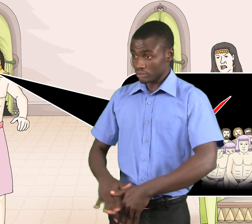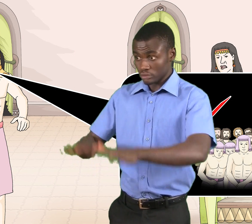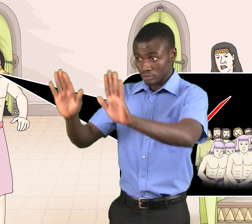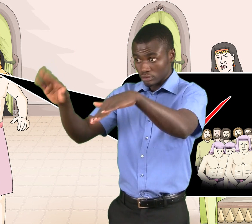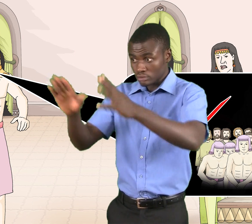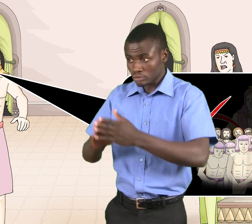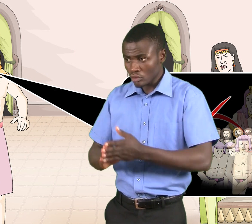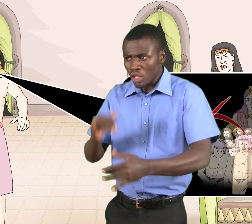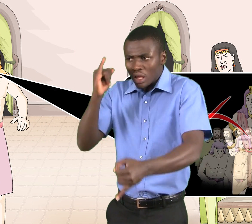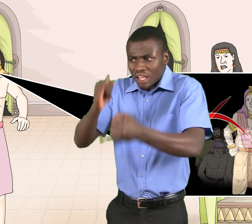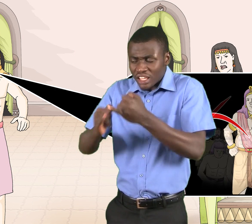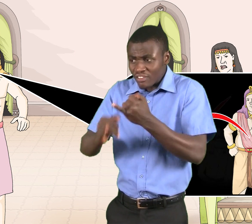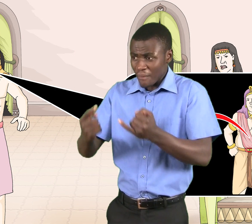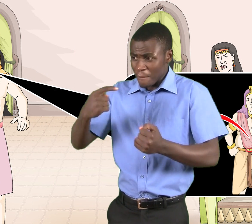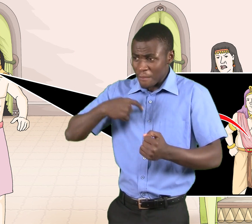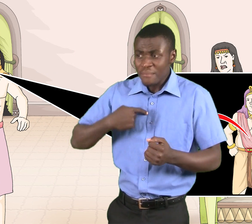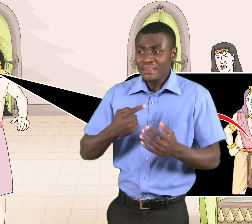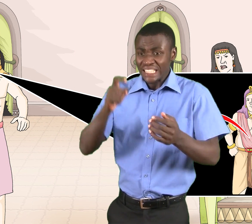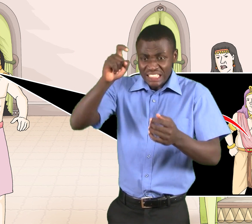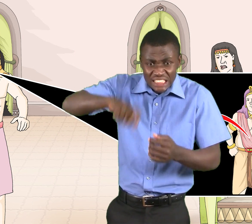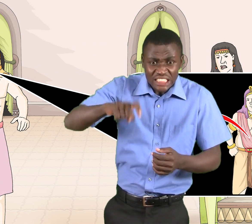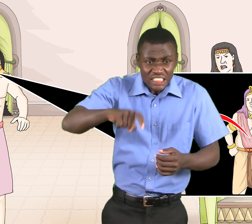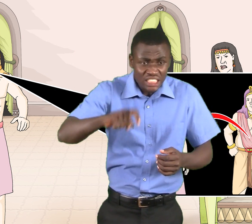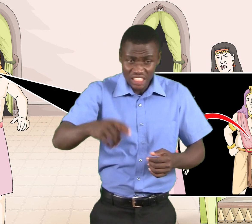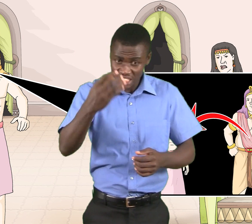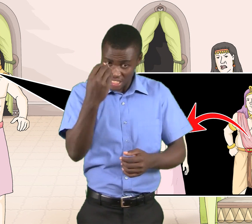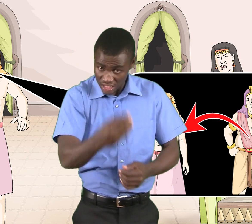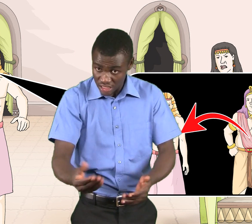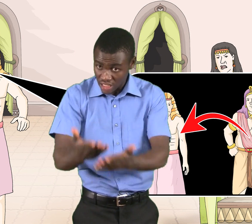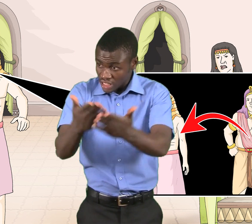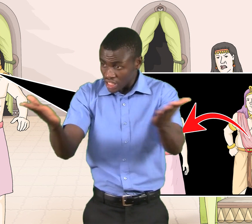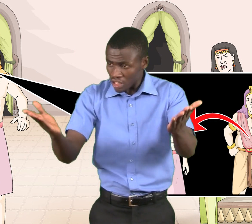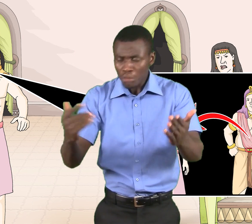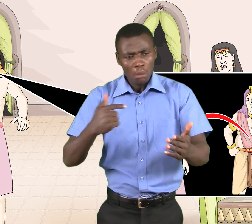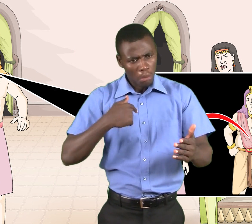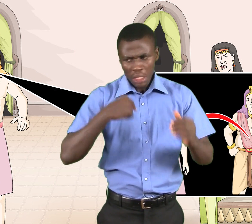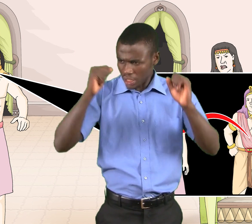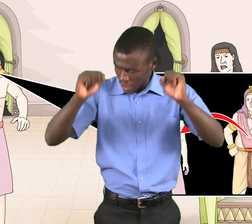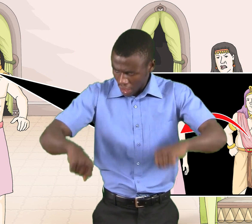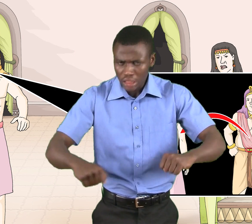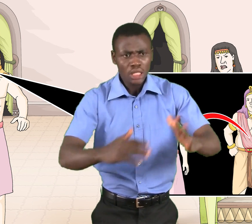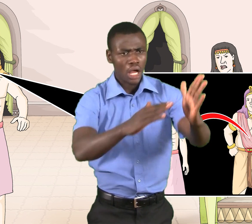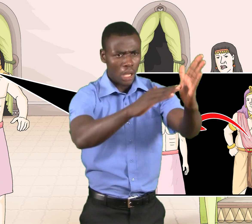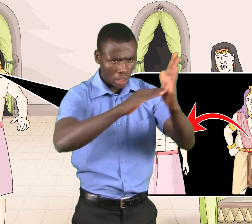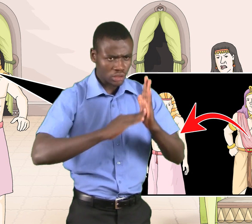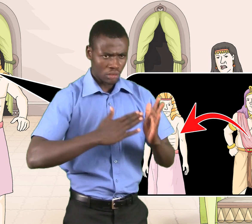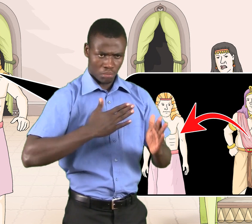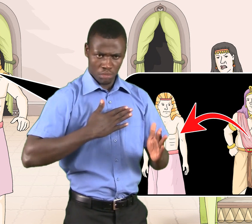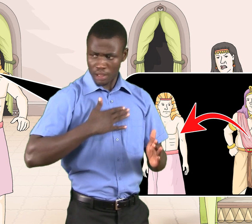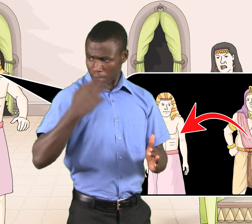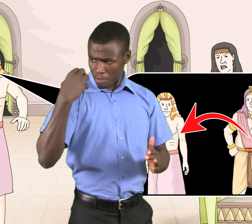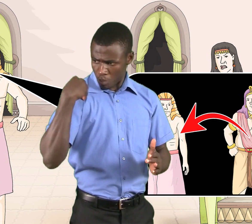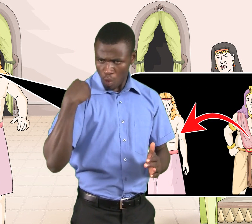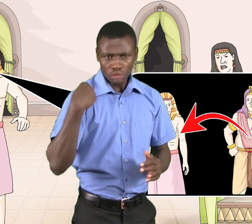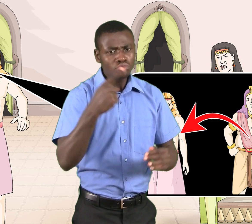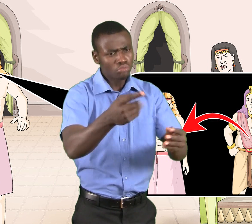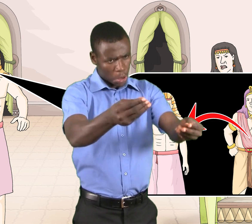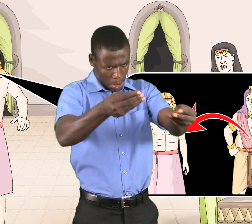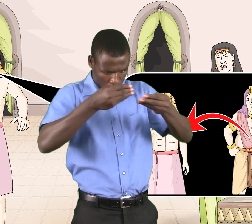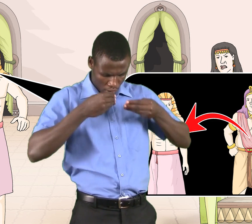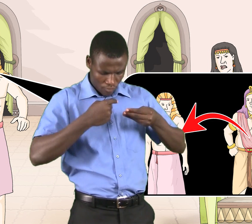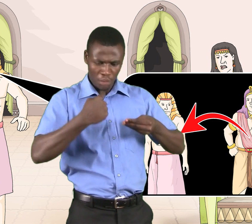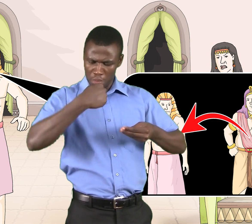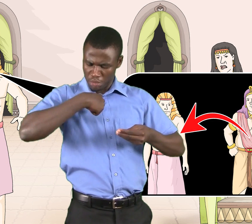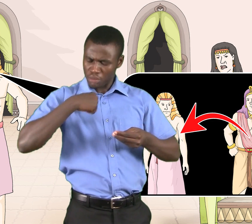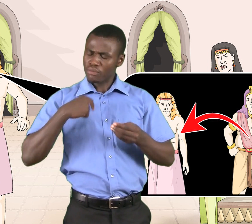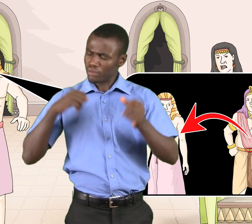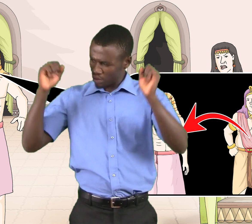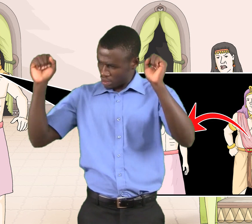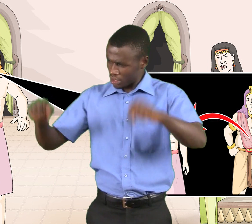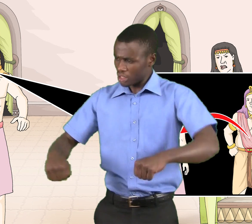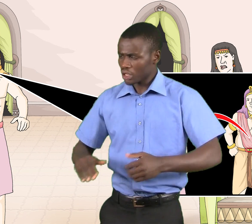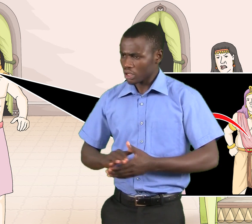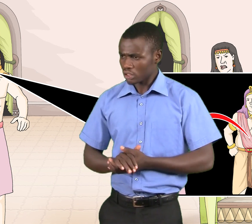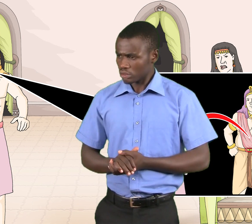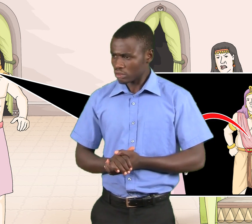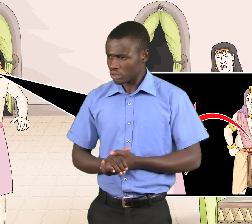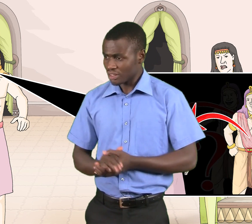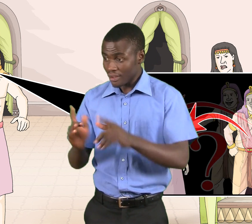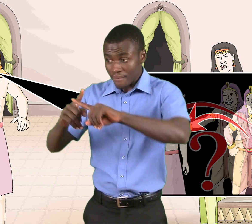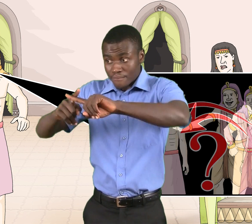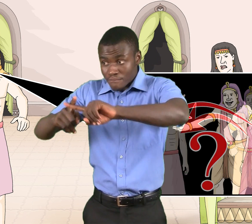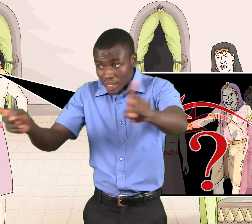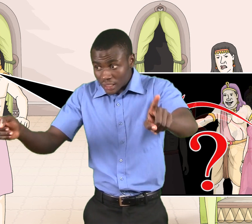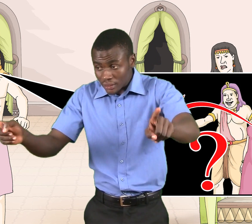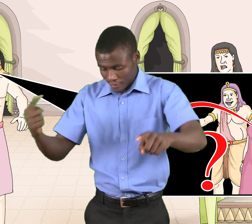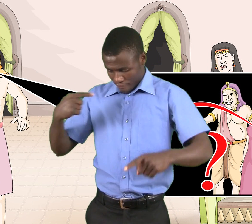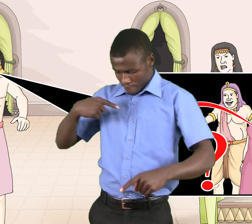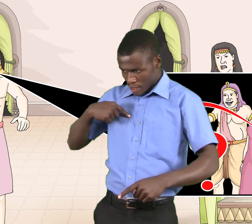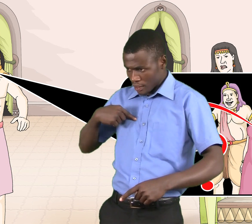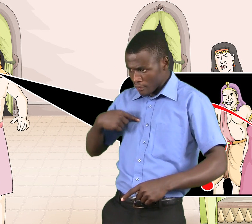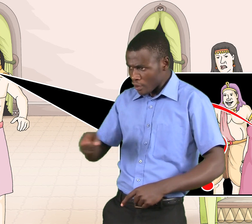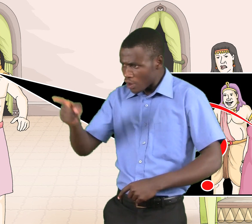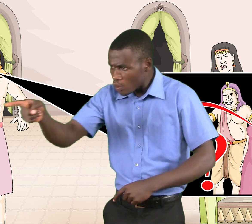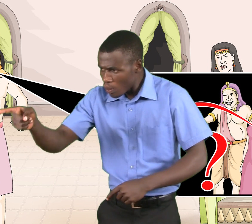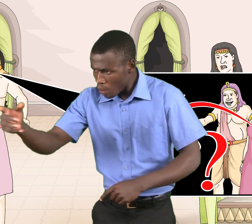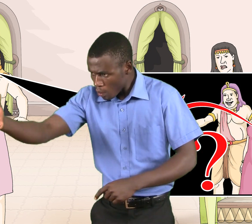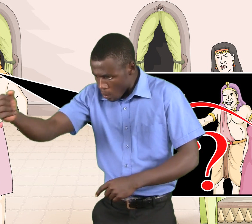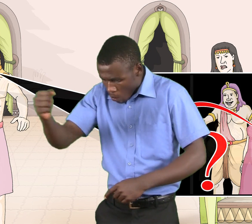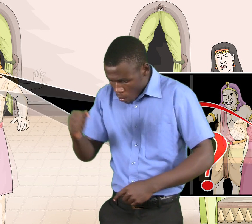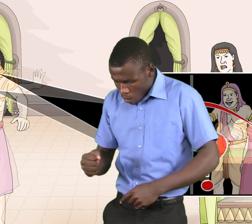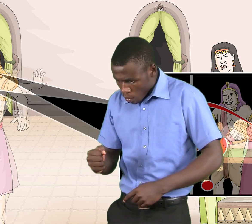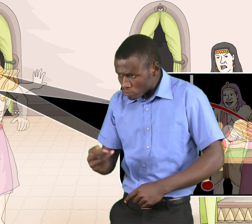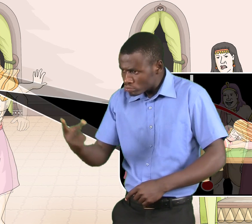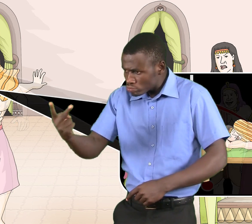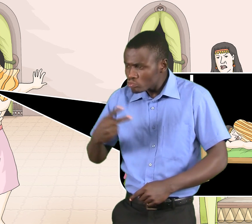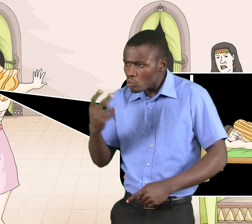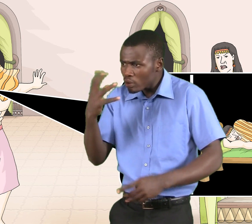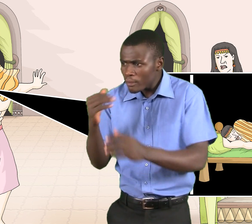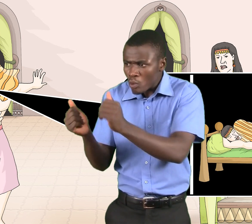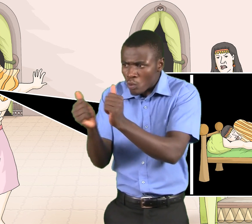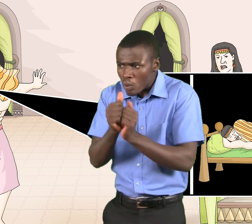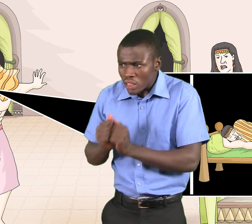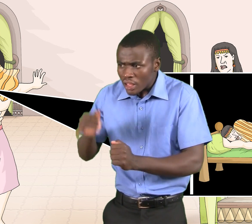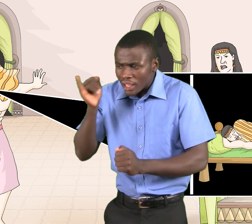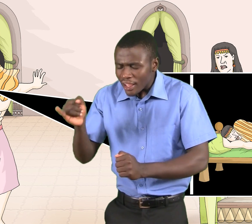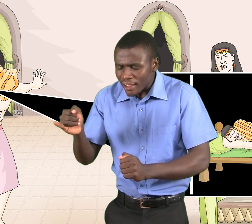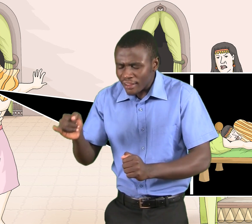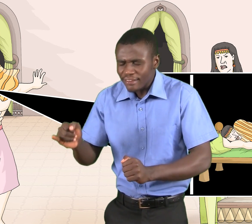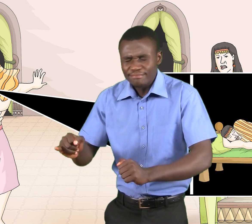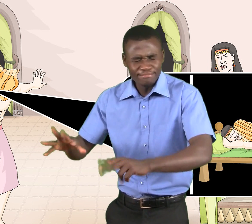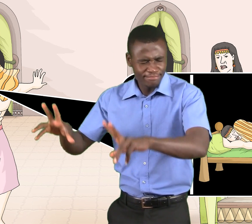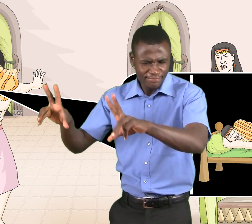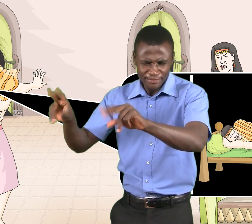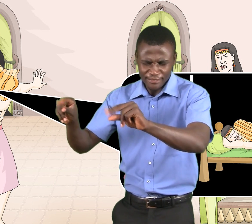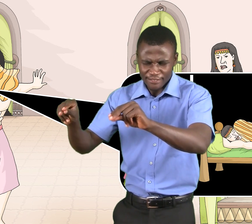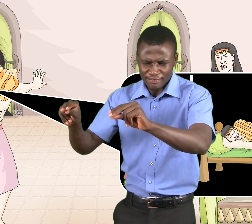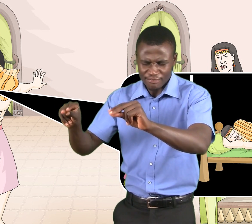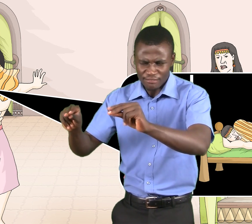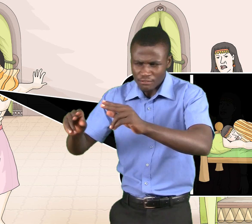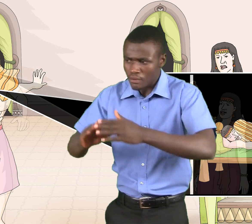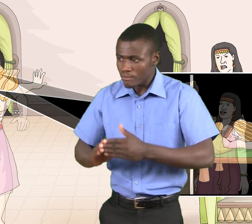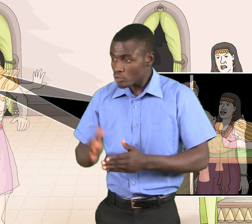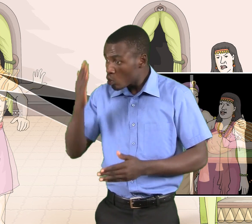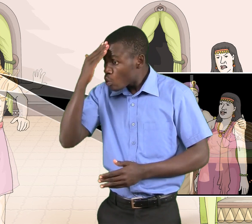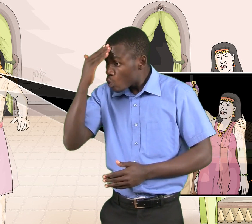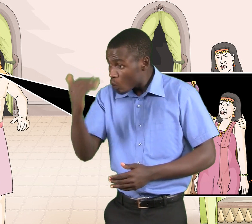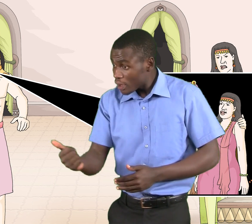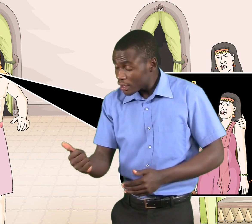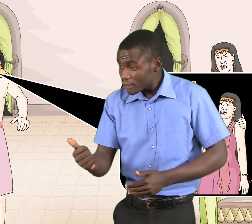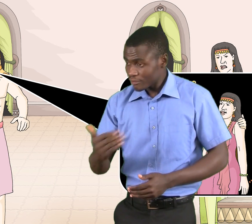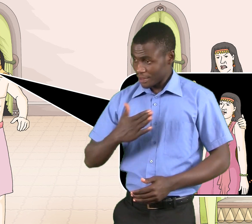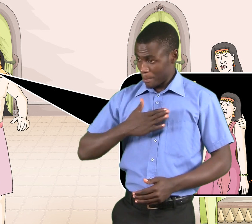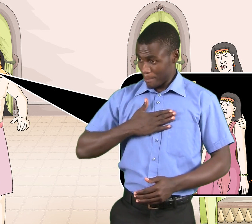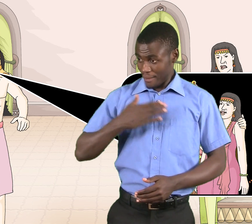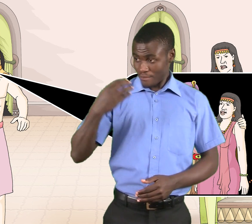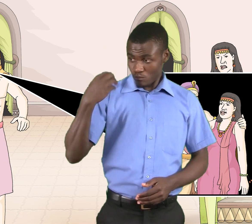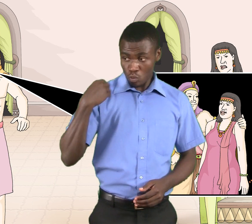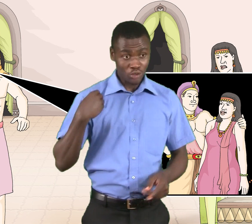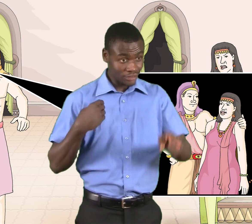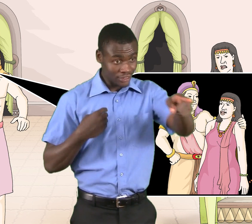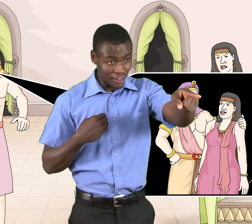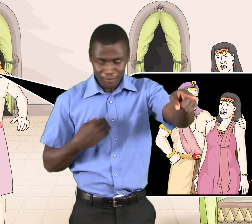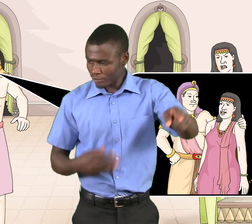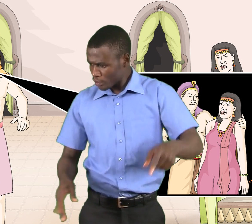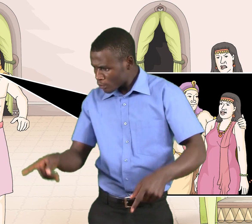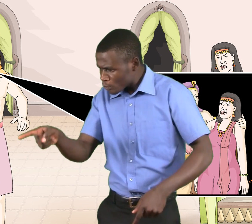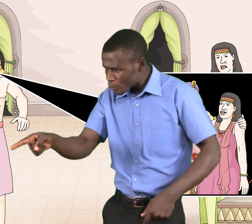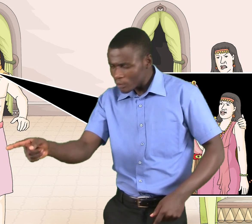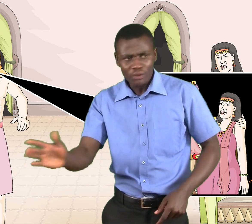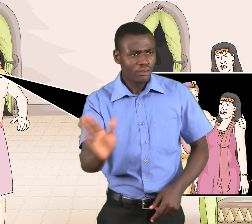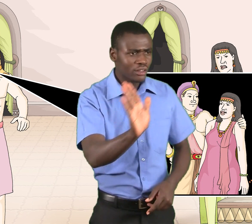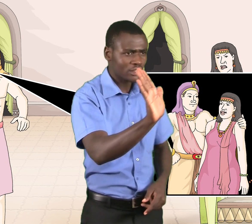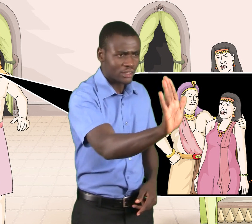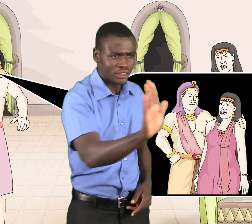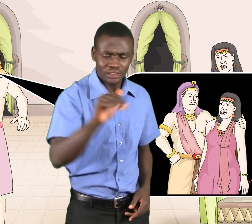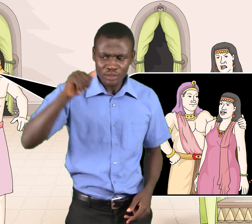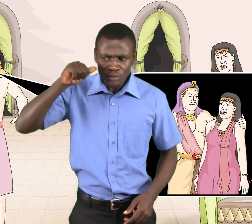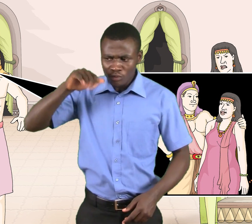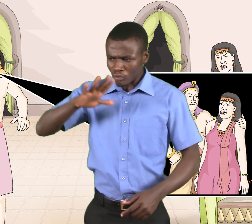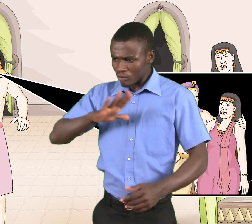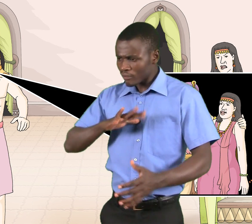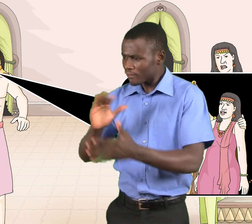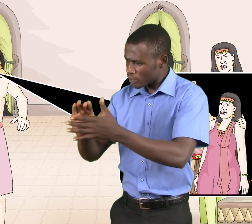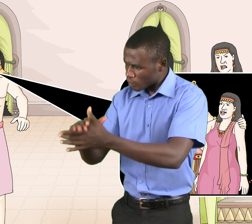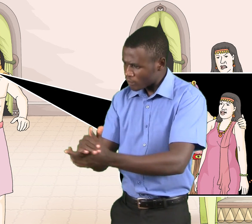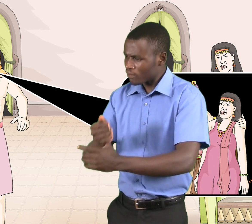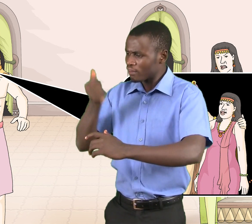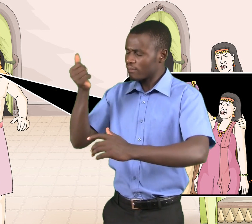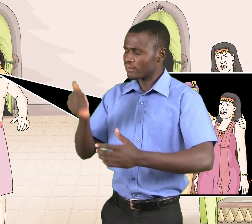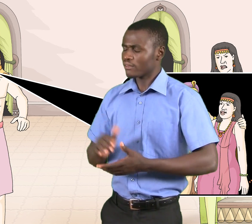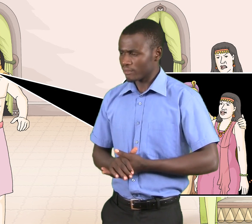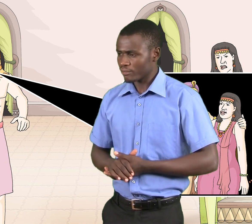He has withheld nothing from me except you, because you are his wife.